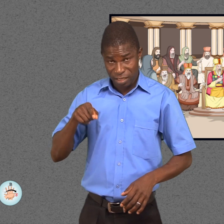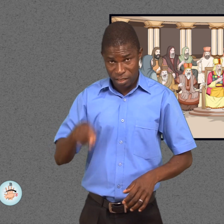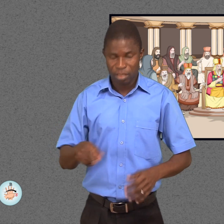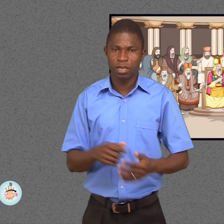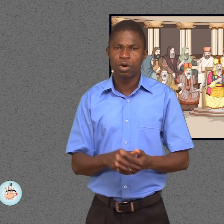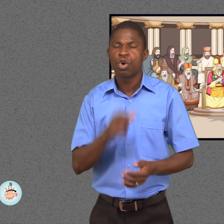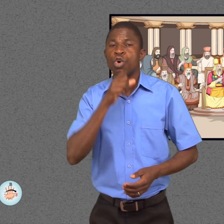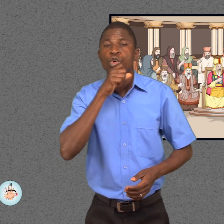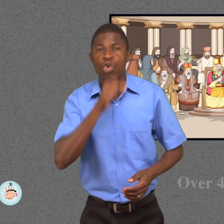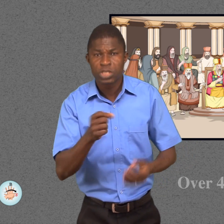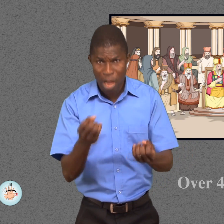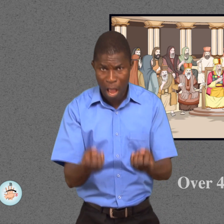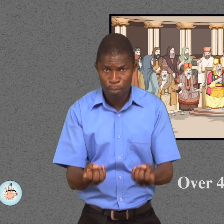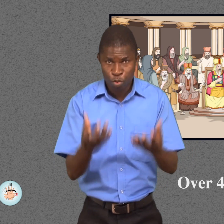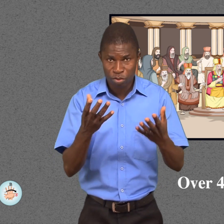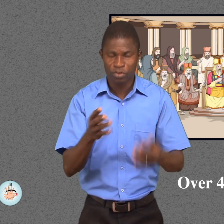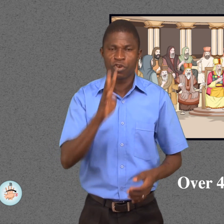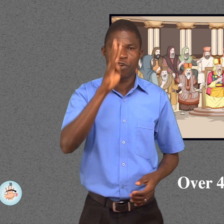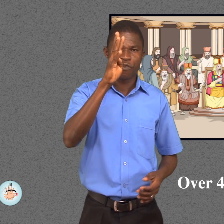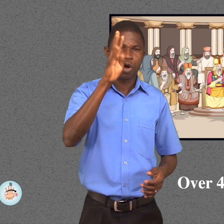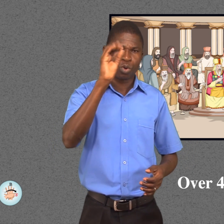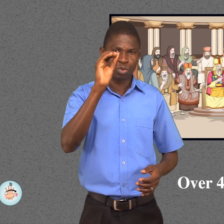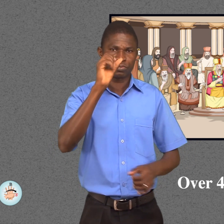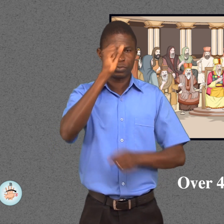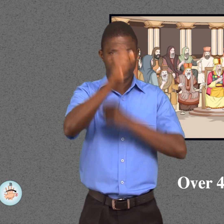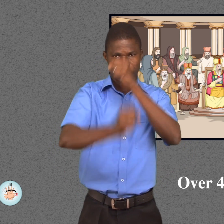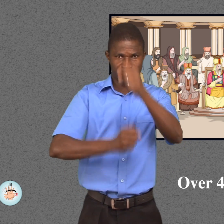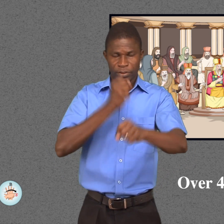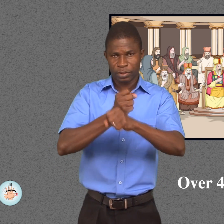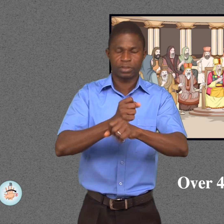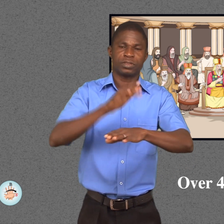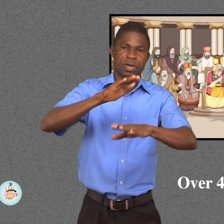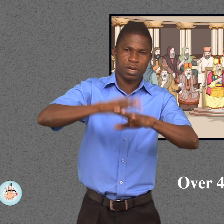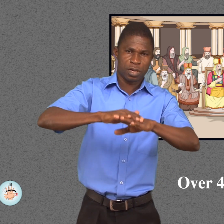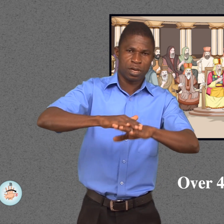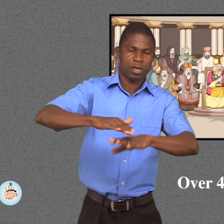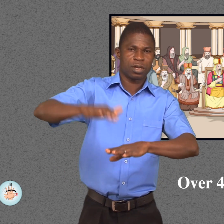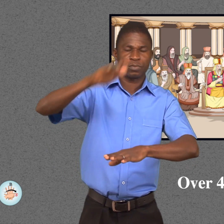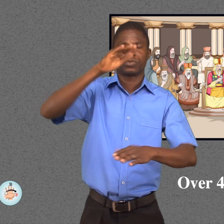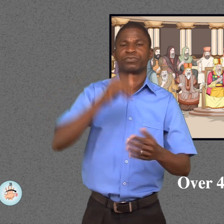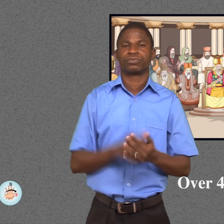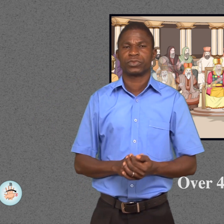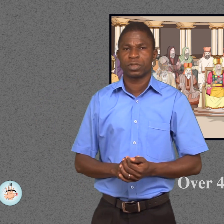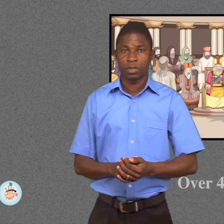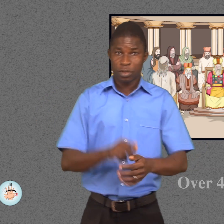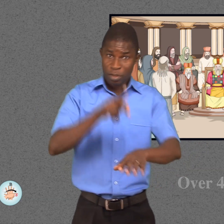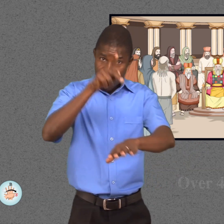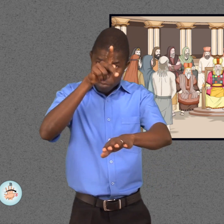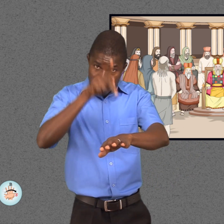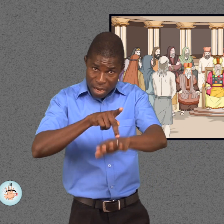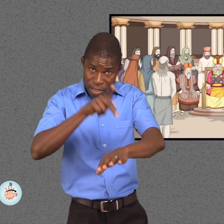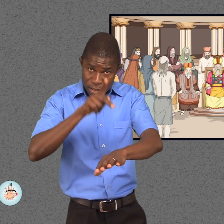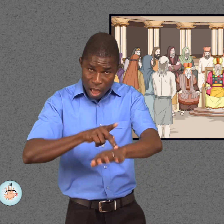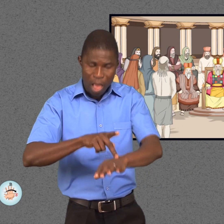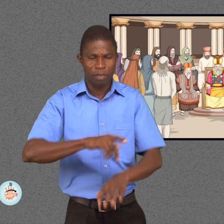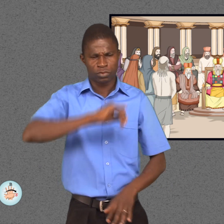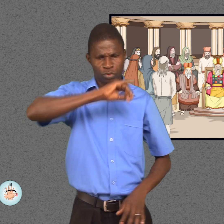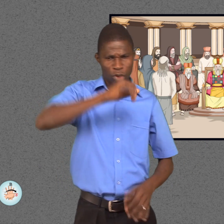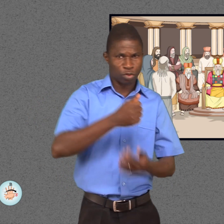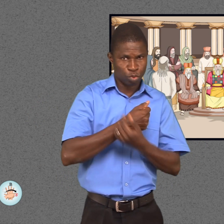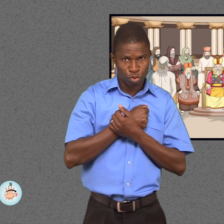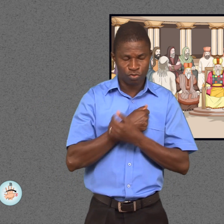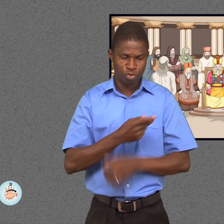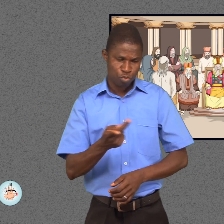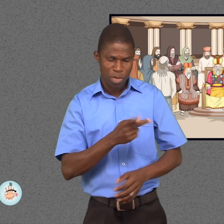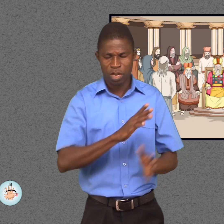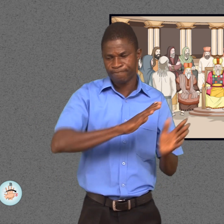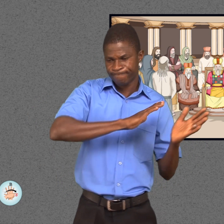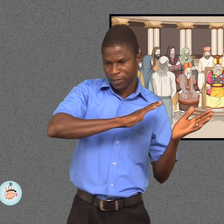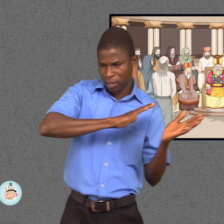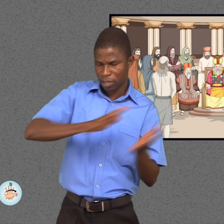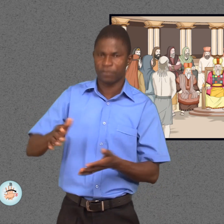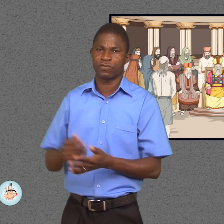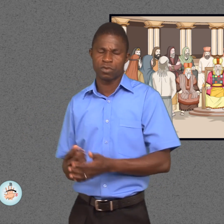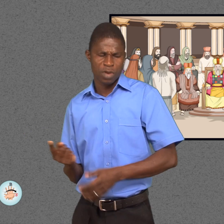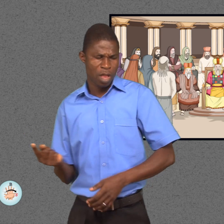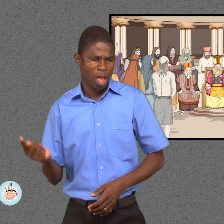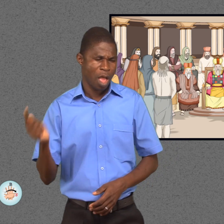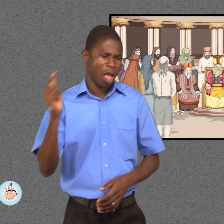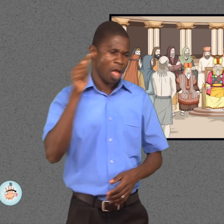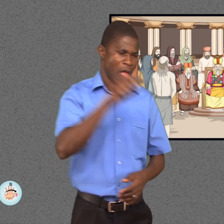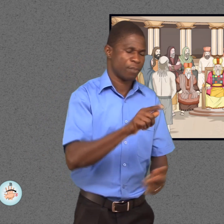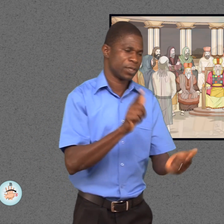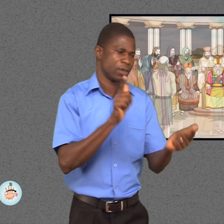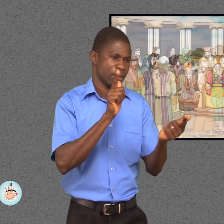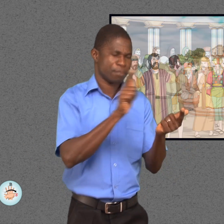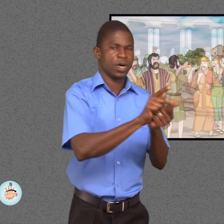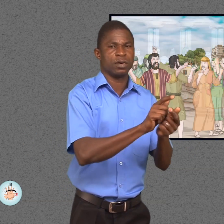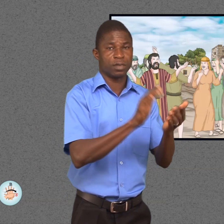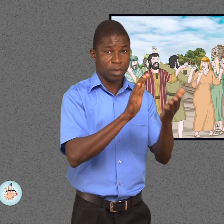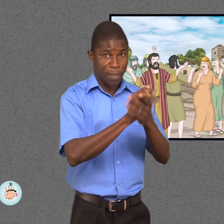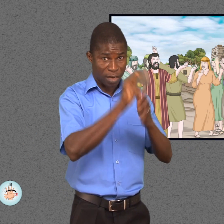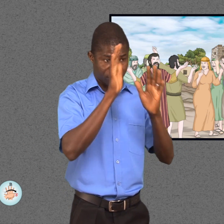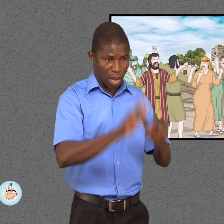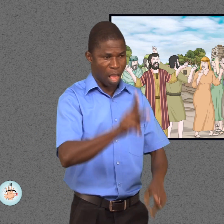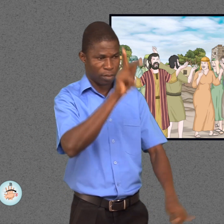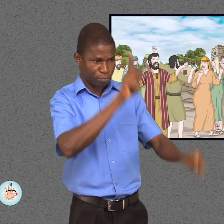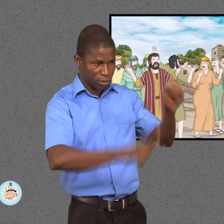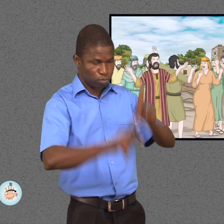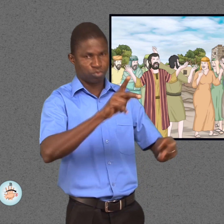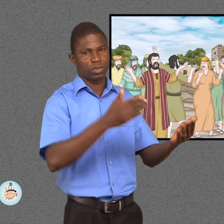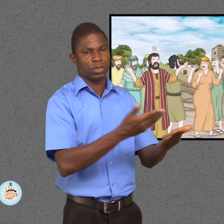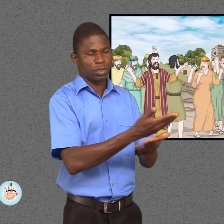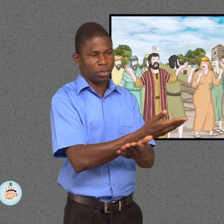For the man who was miraculously healed was over forty years old.